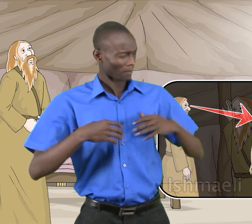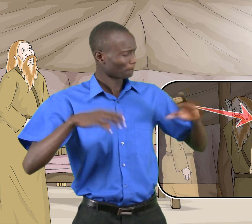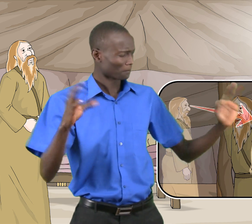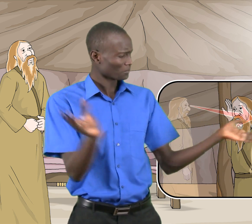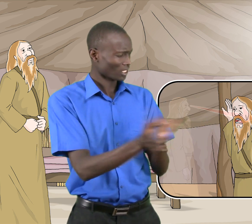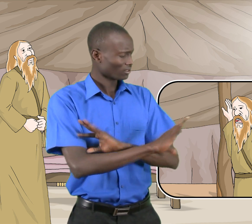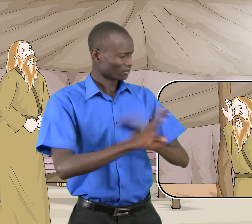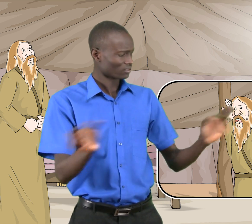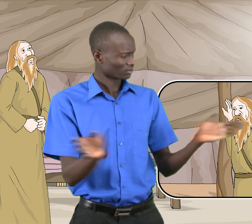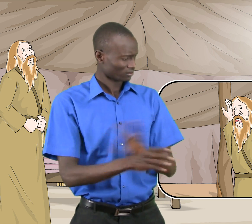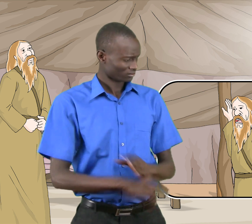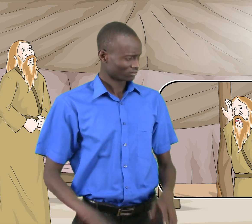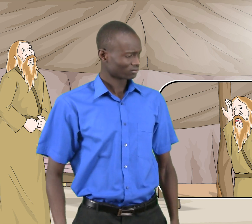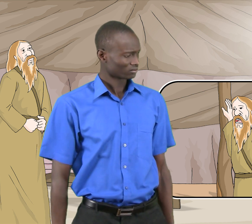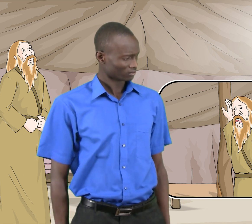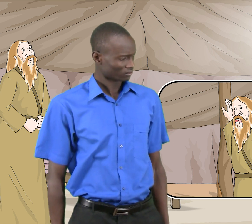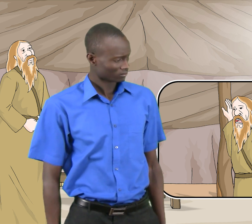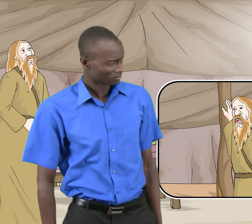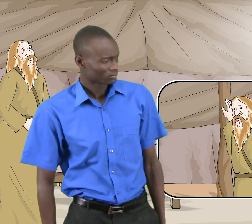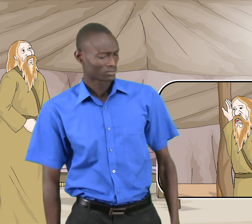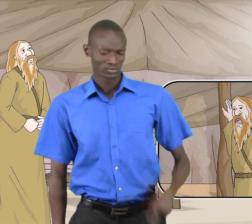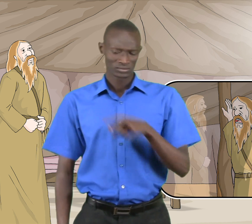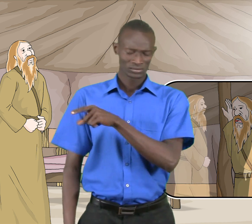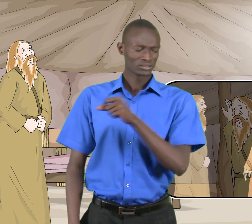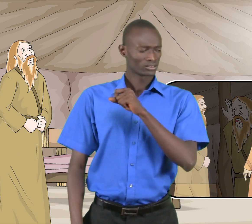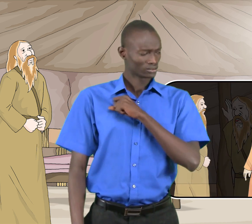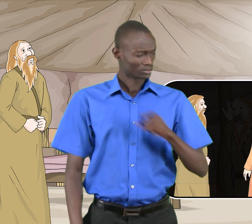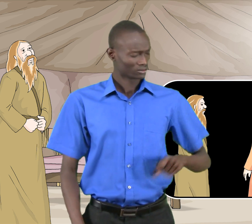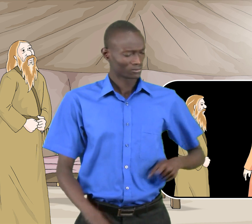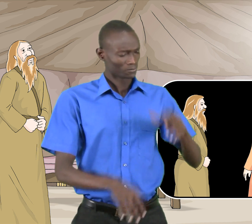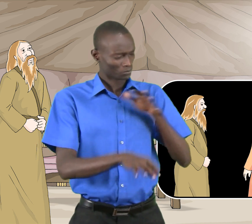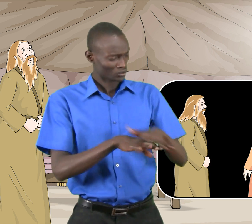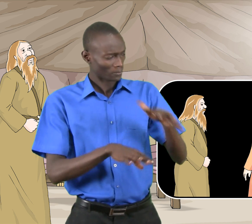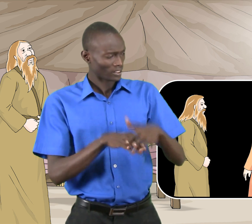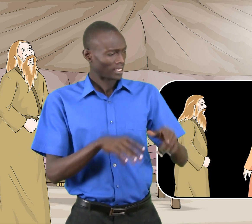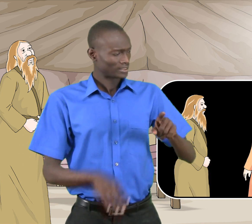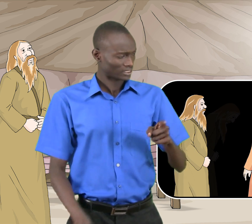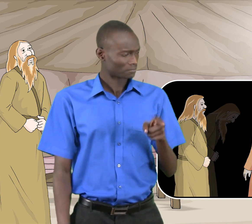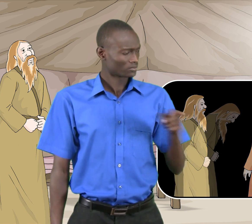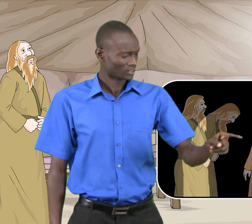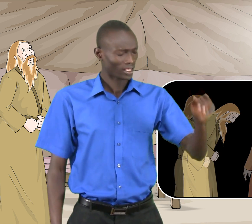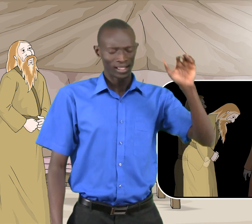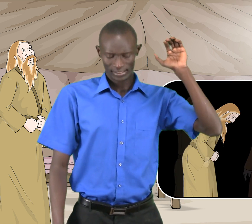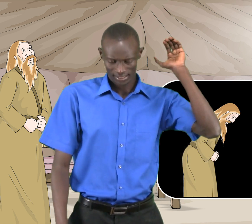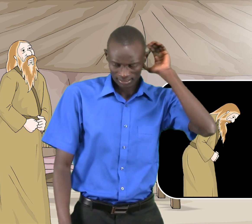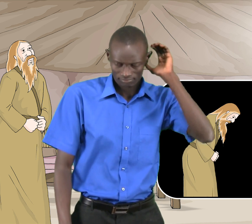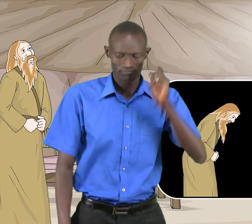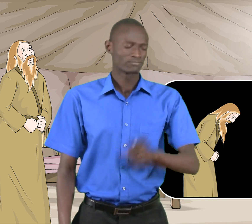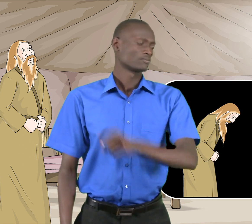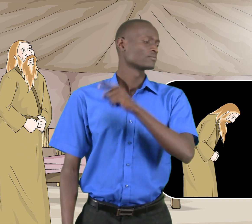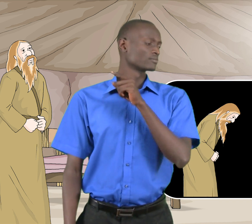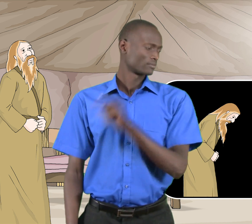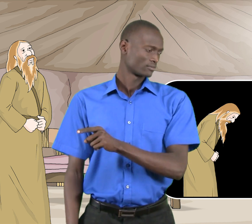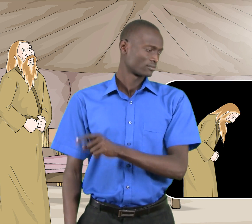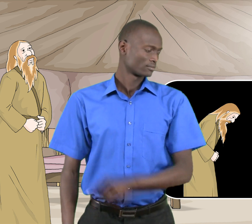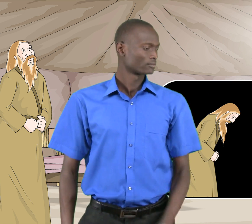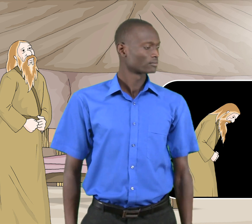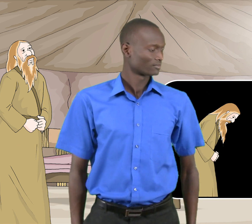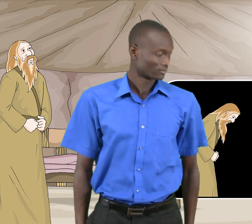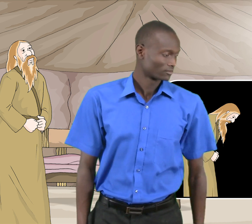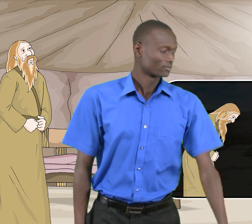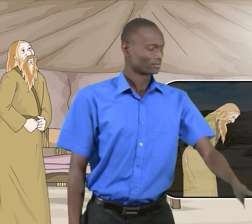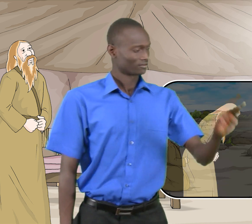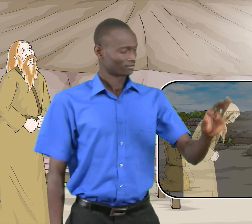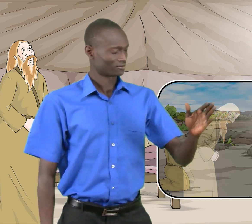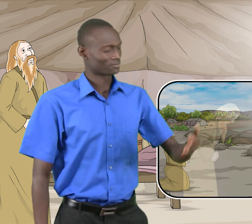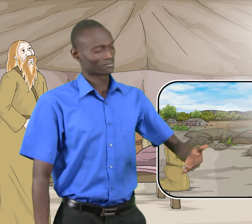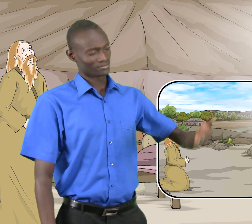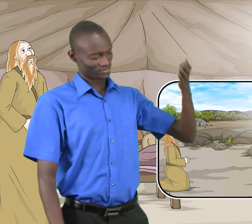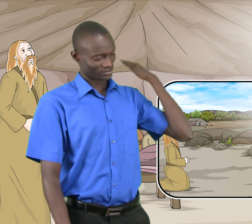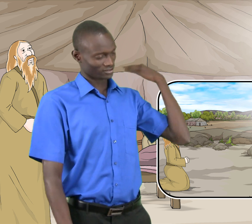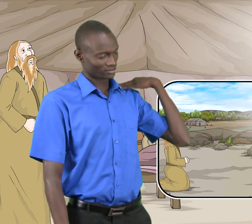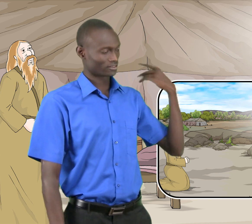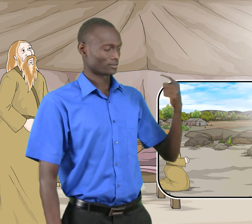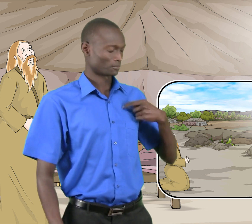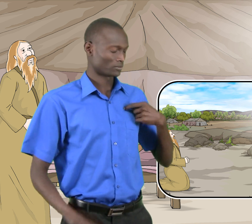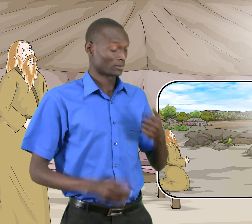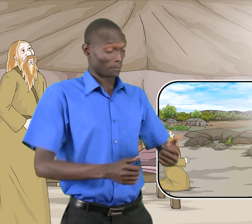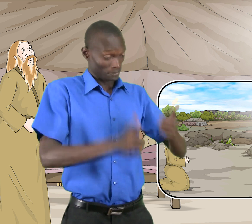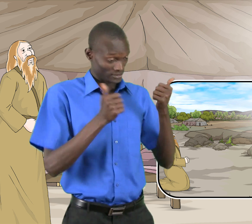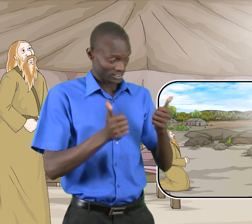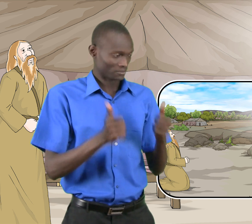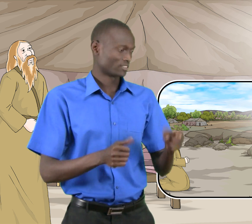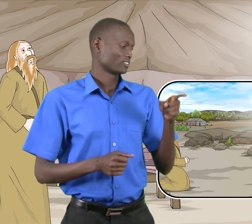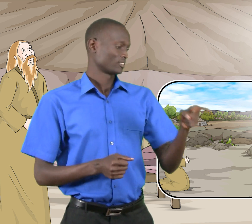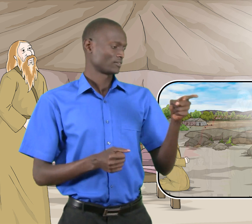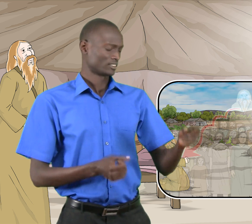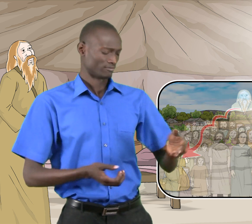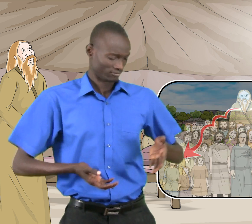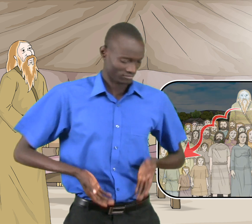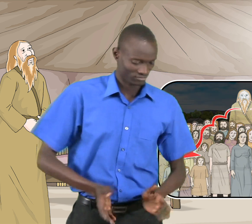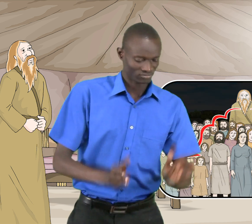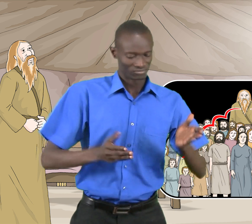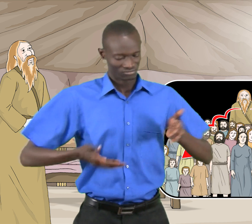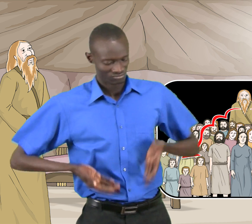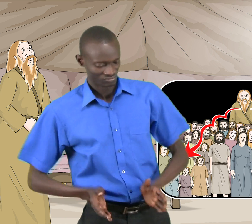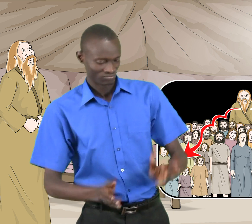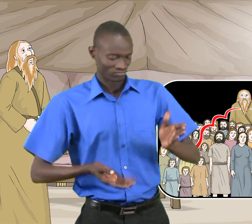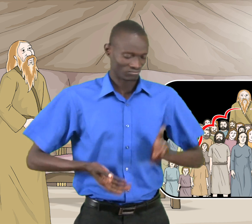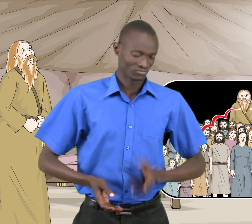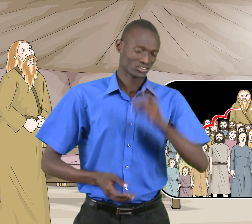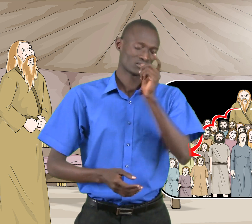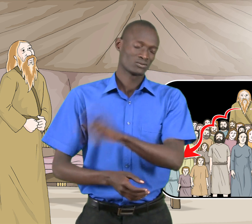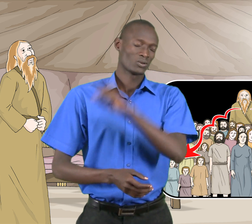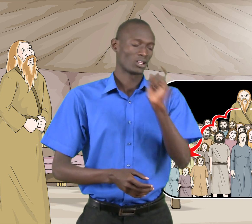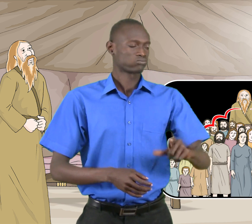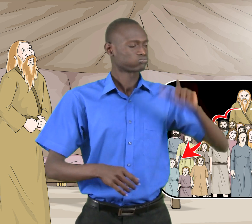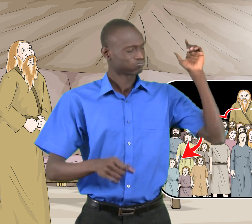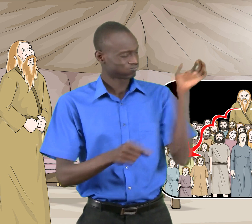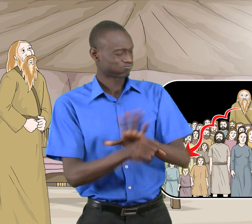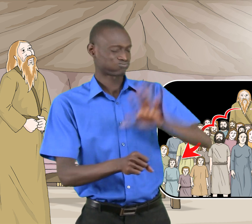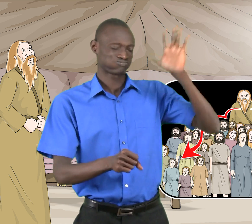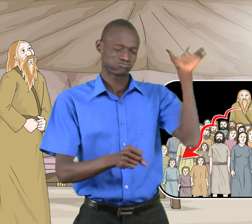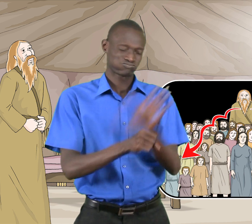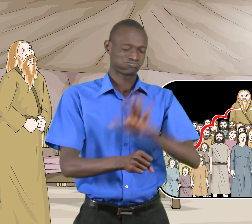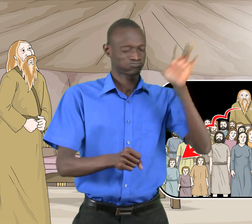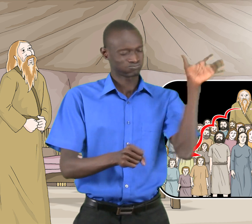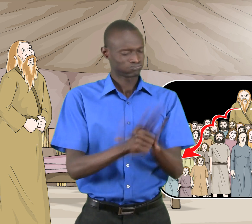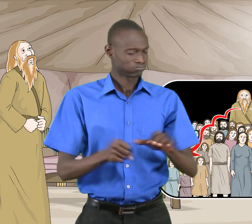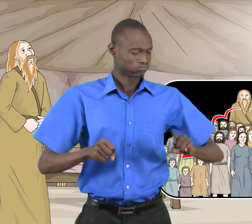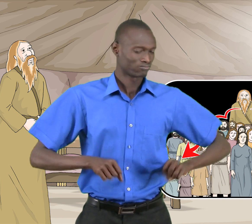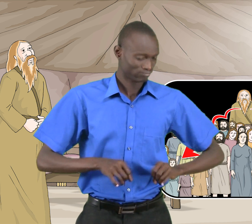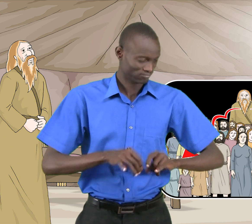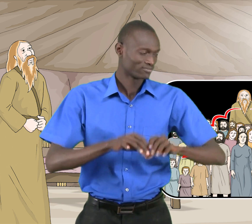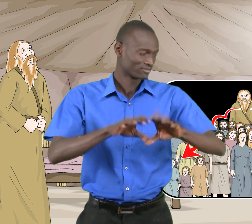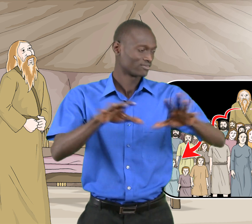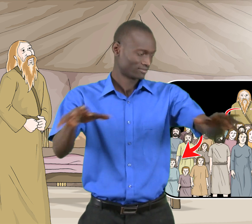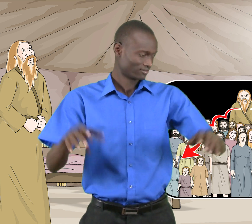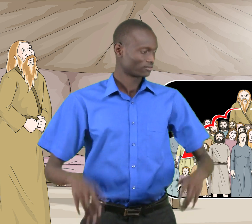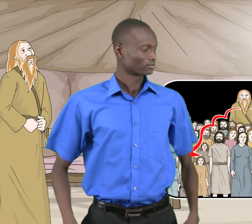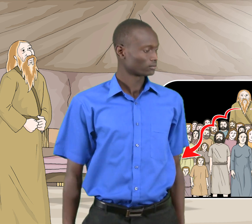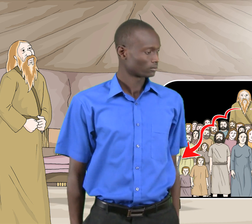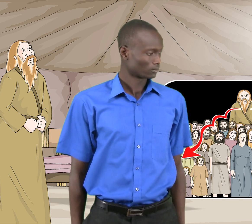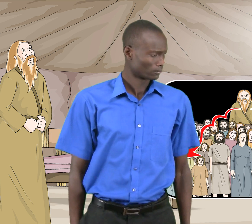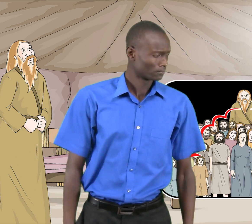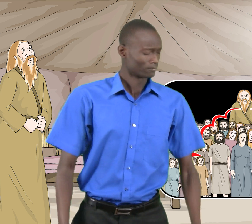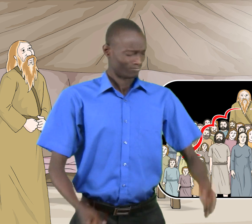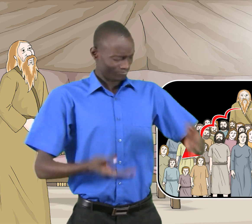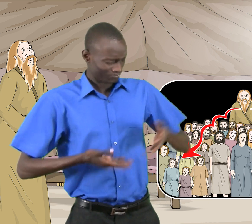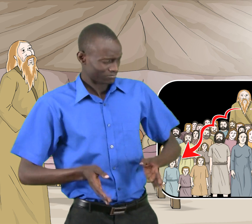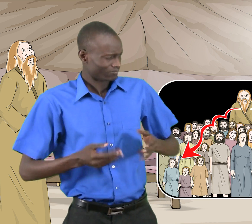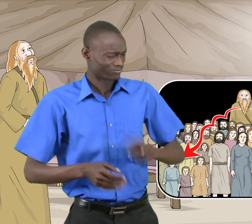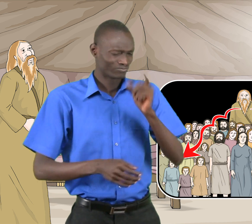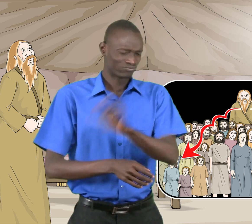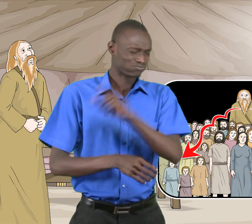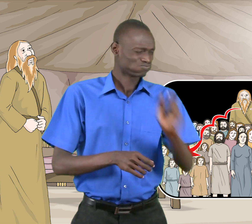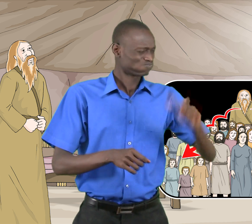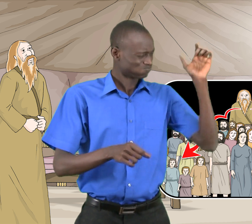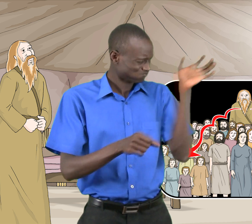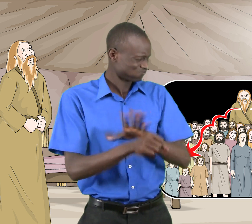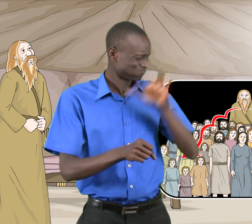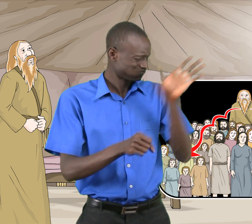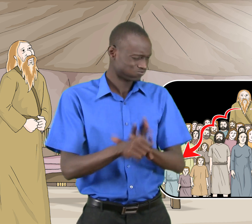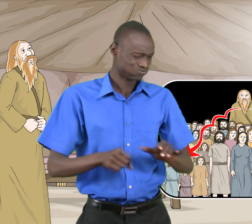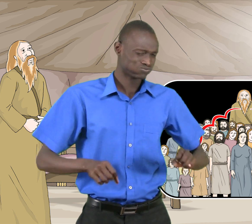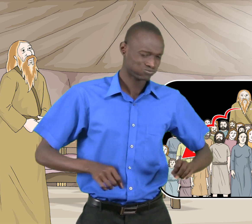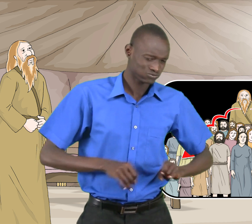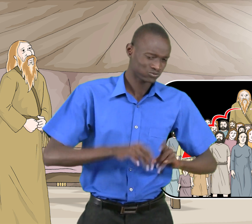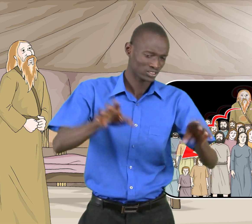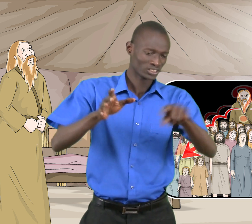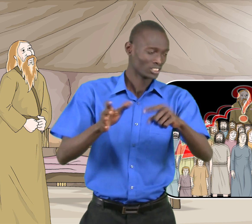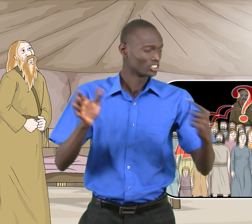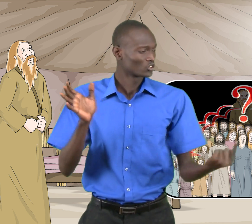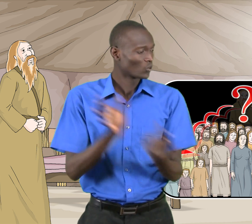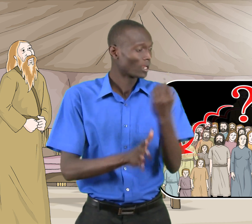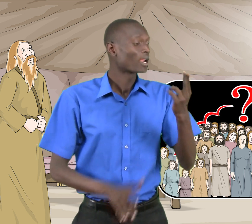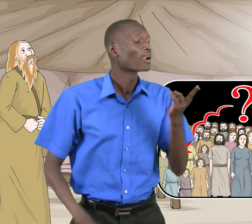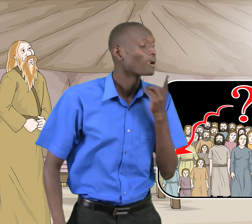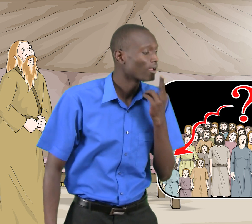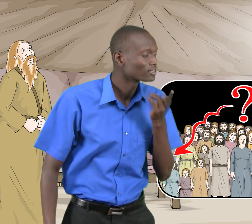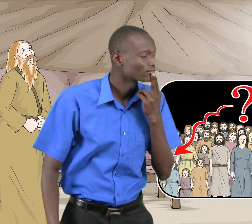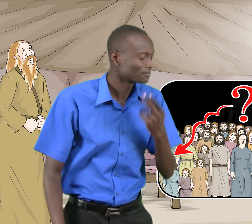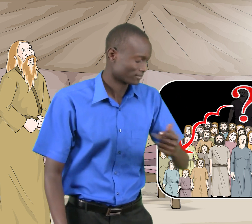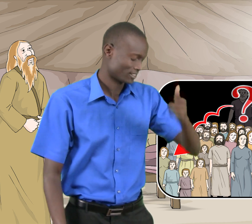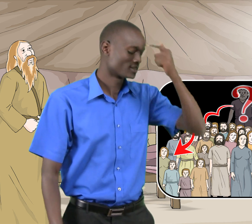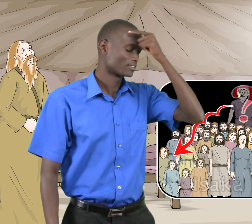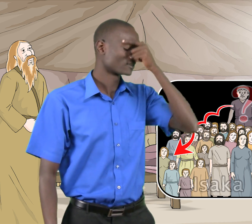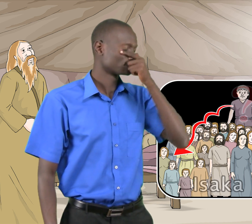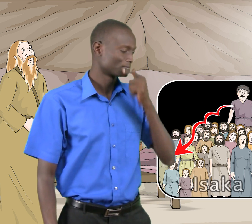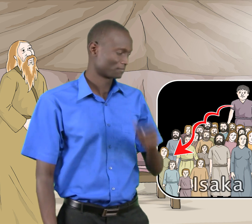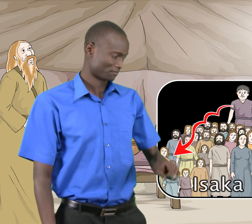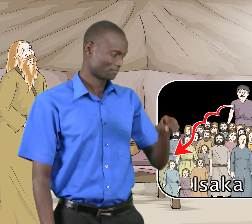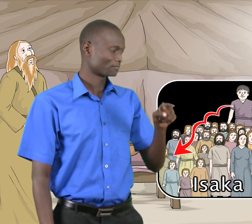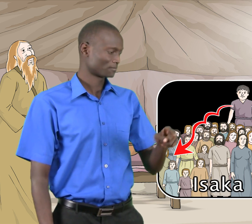Listen to everything that Sarah tells you, for through Isaac your offspring will be reckoned.